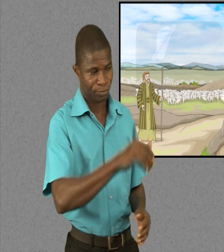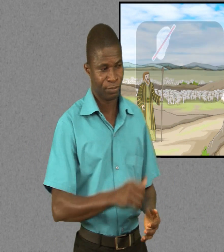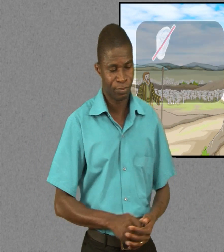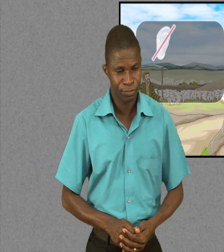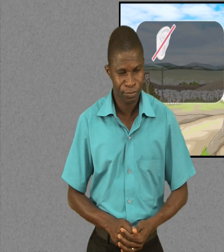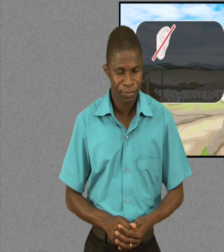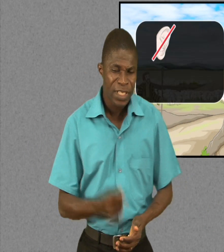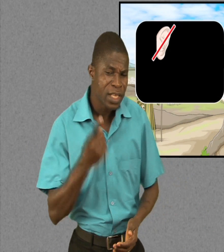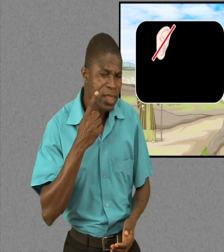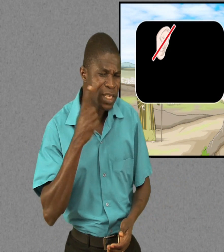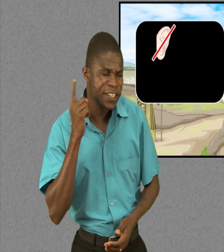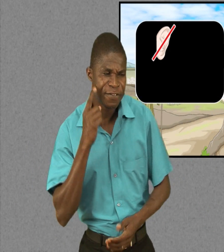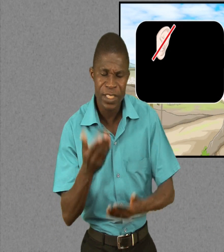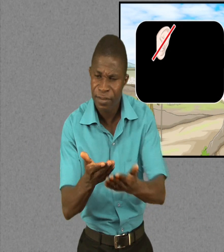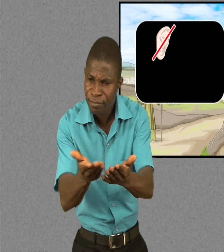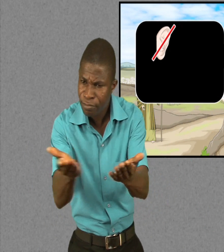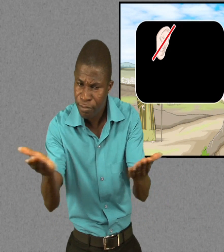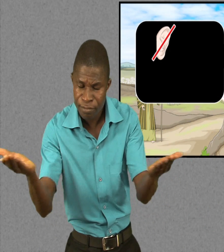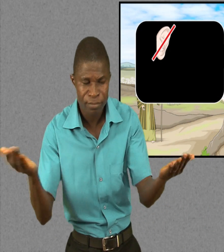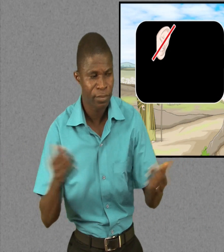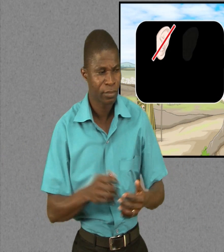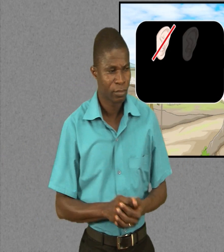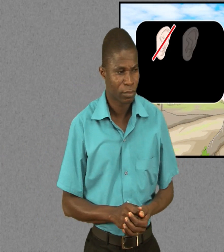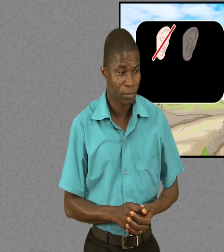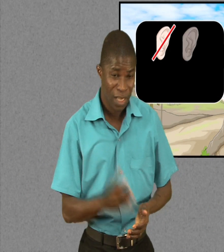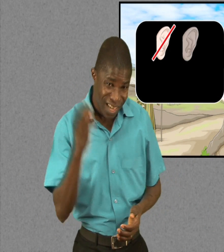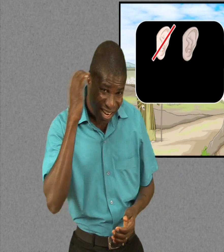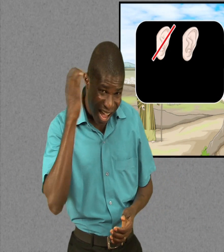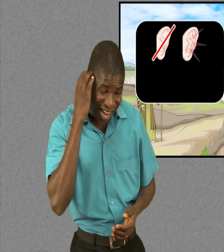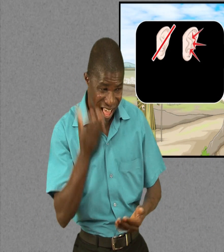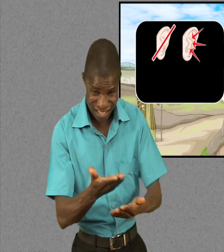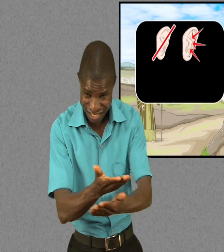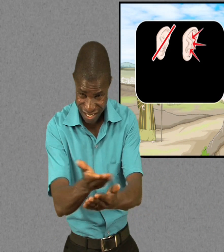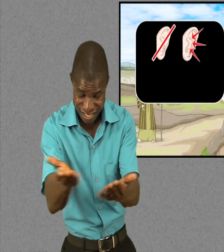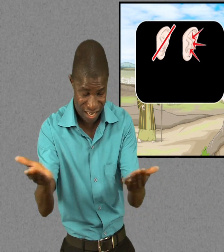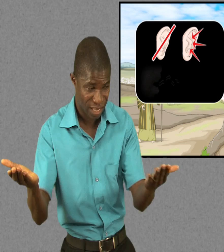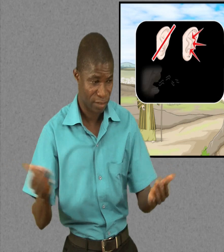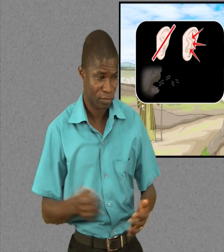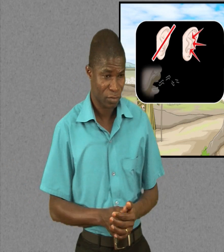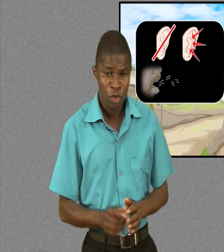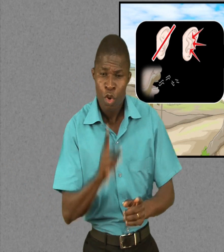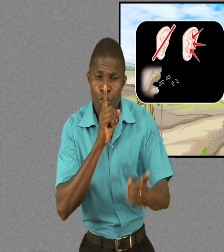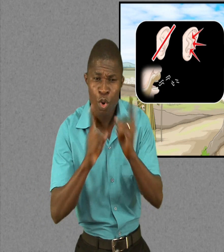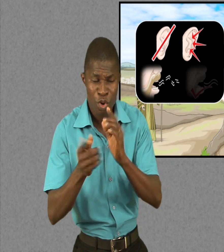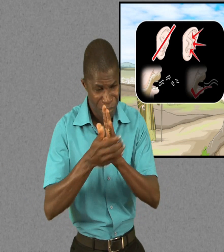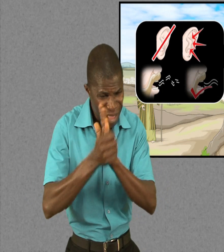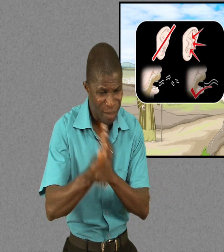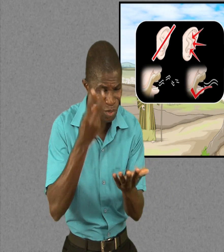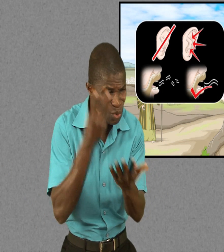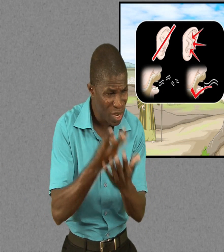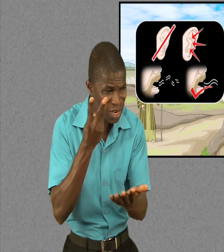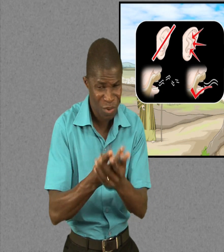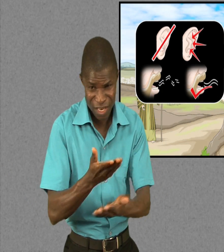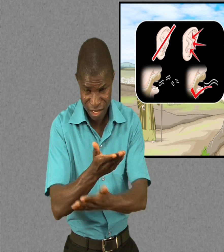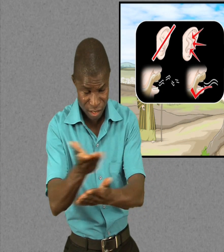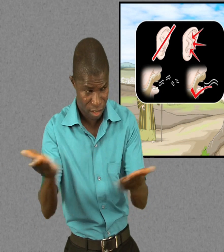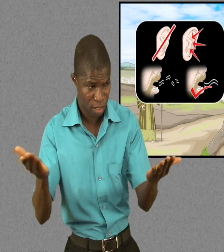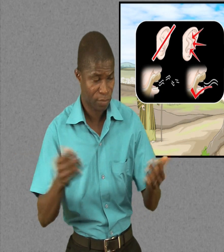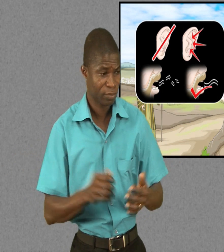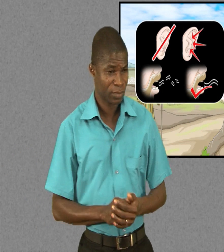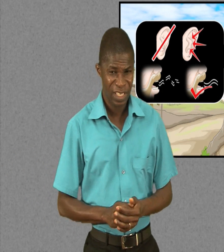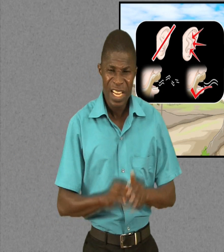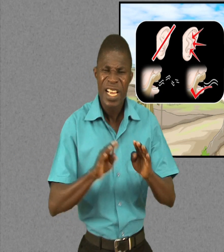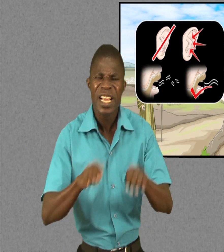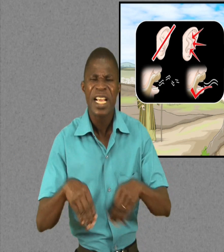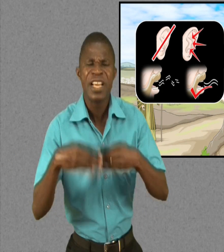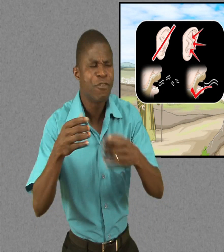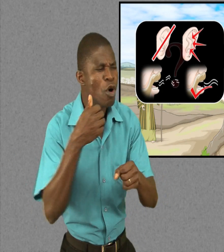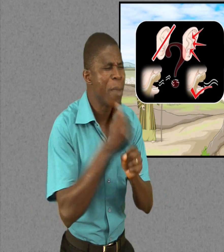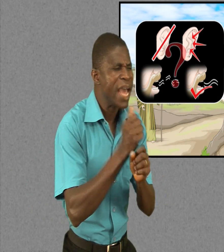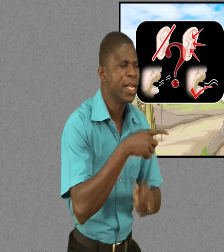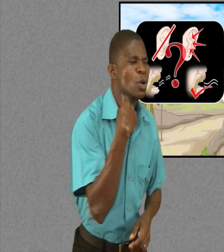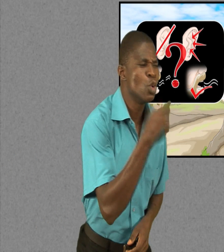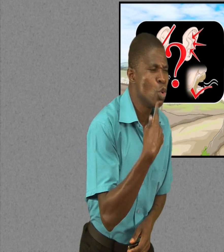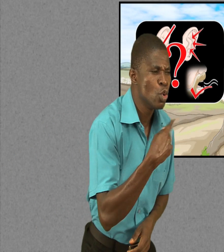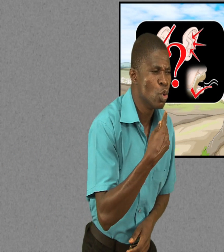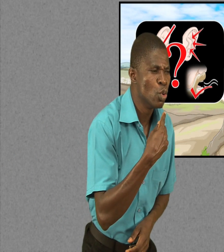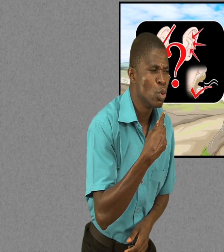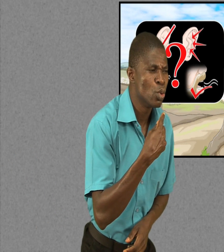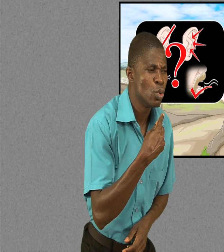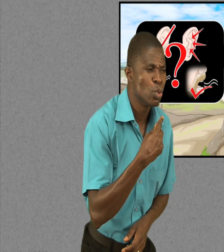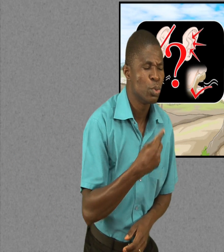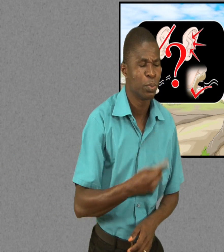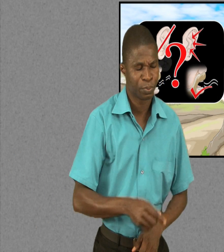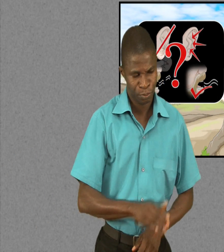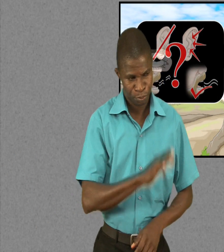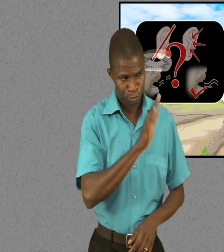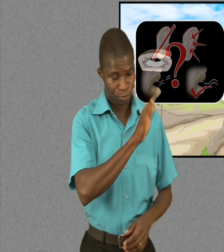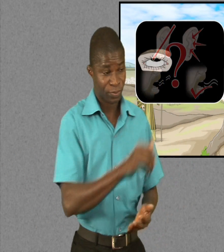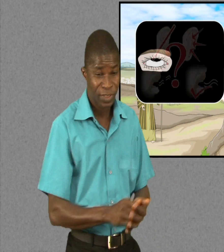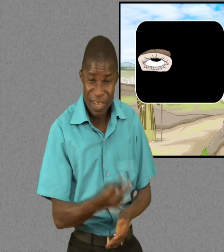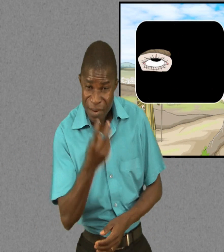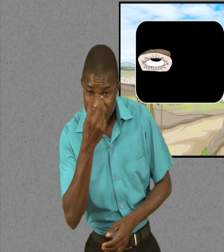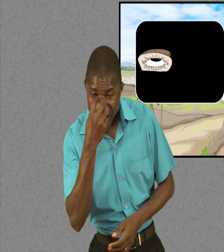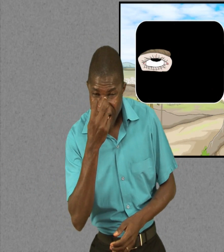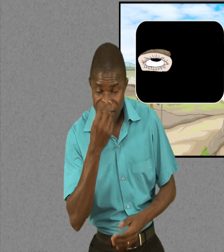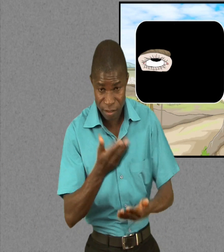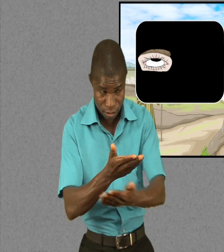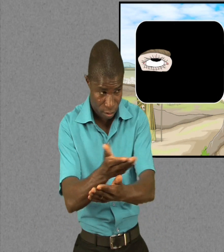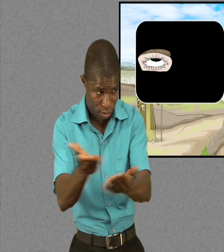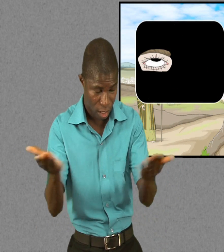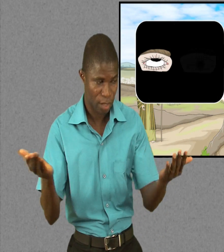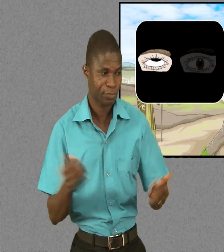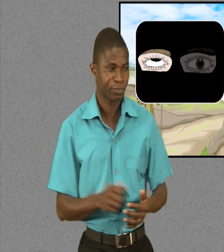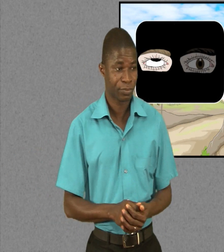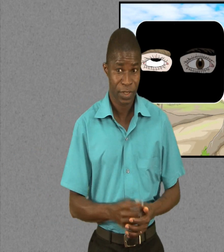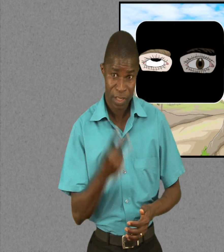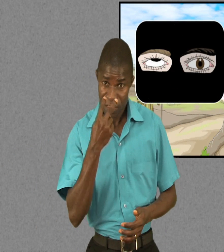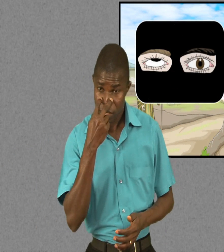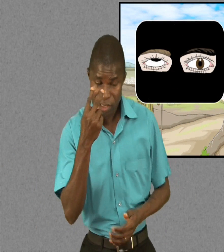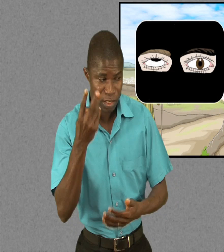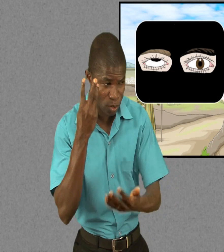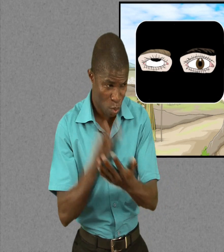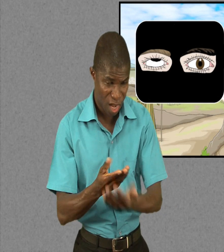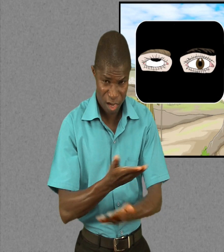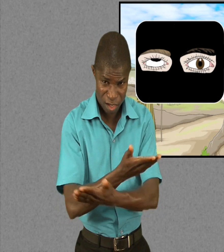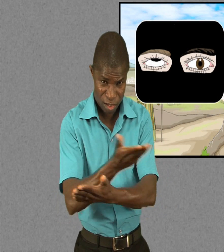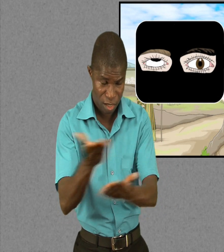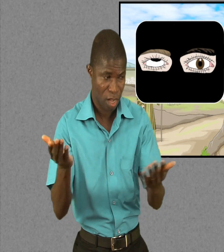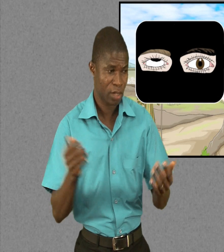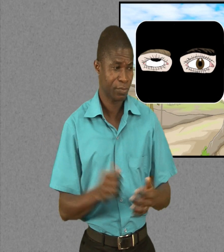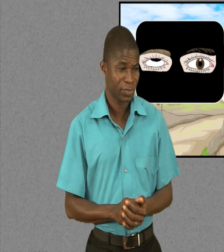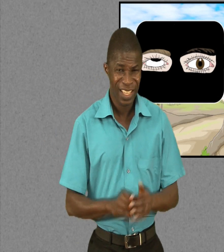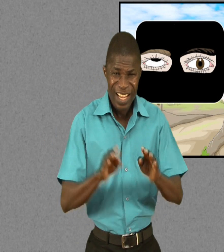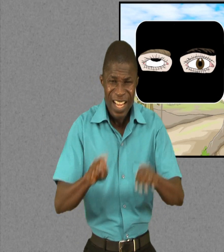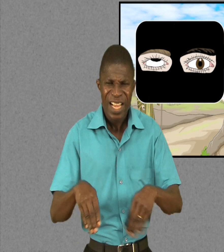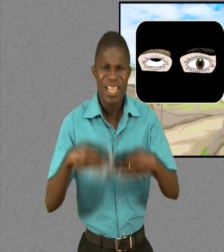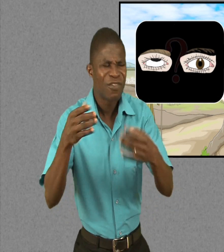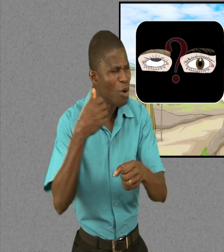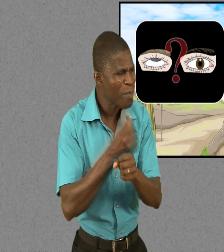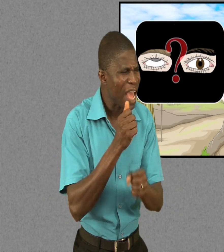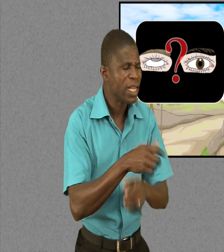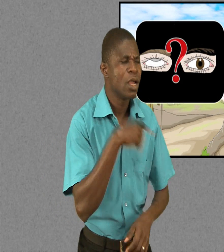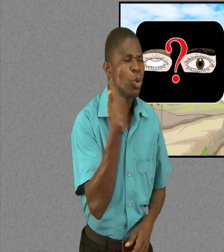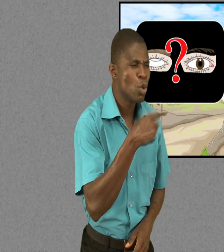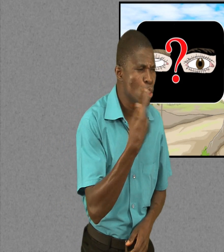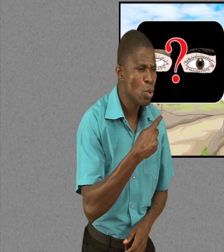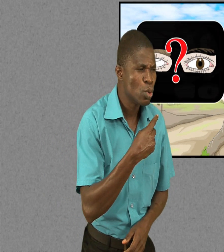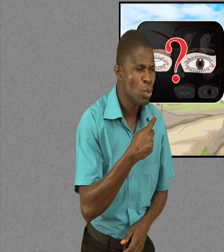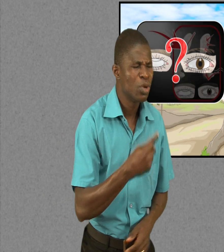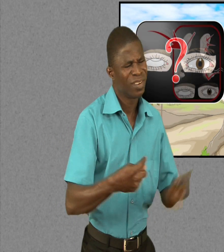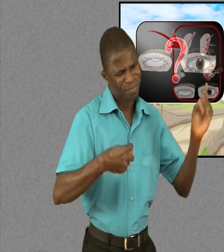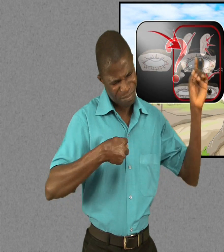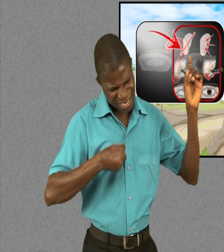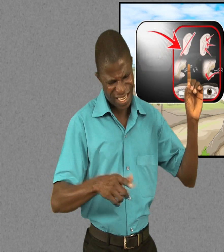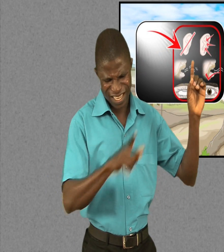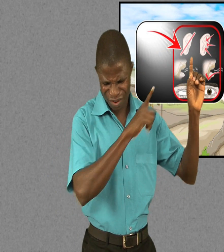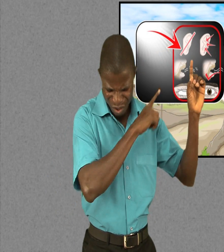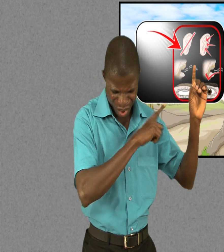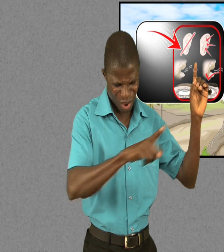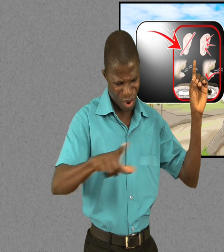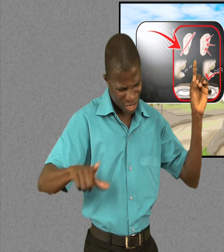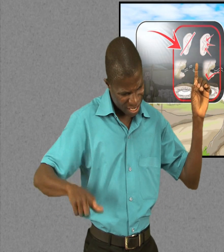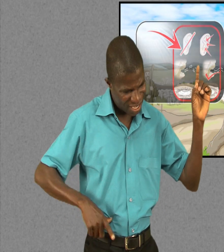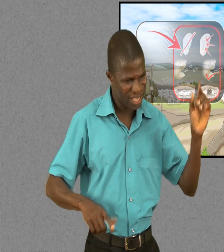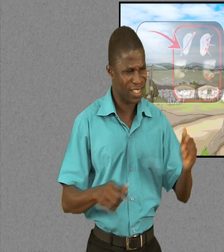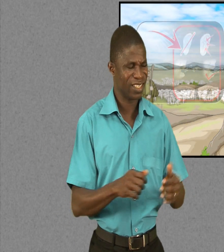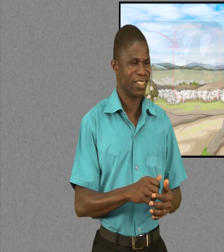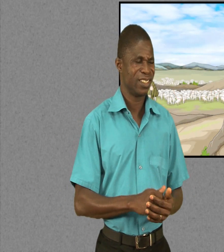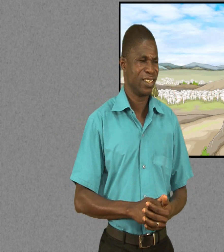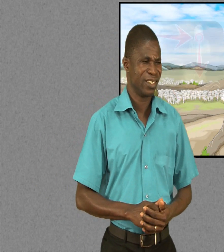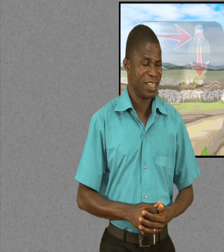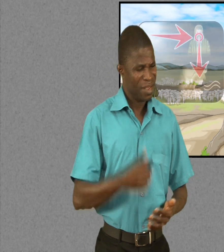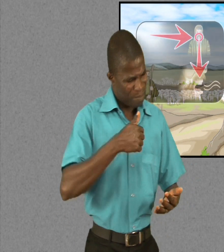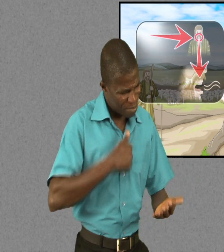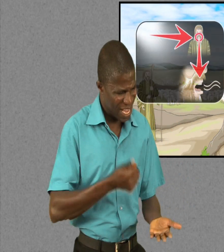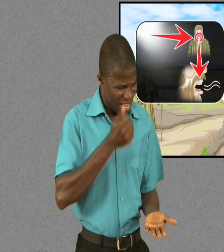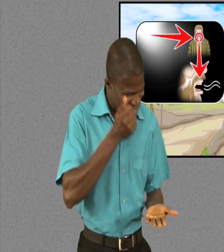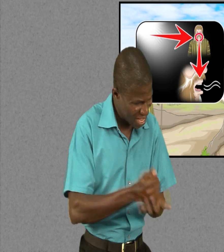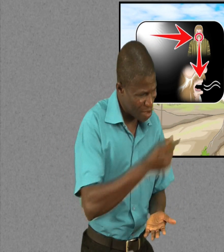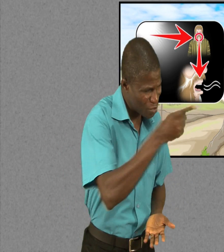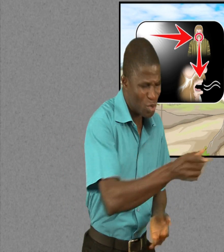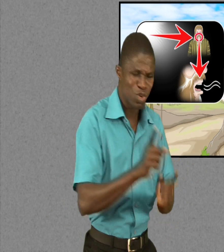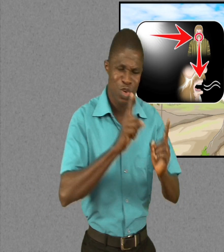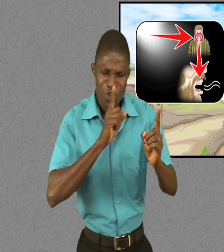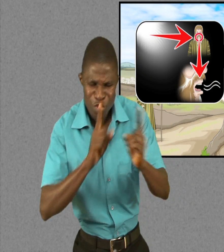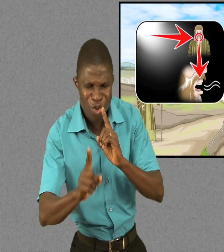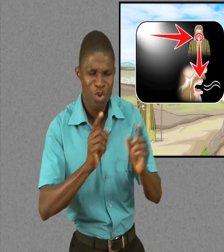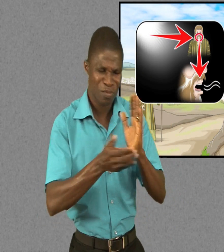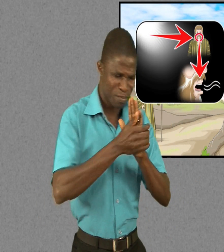Or who makes the mute or the deaf, the sighted or the blind? Is it not I, the LORD? Now go!